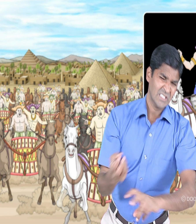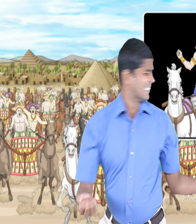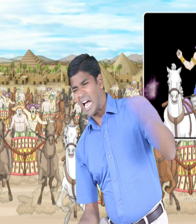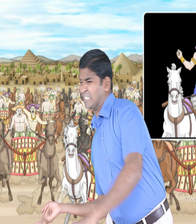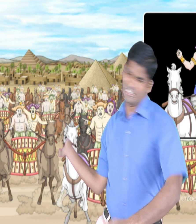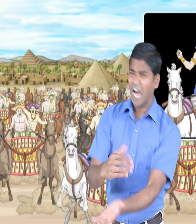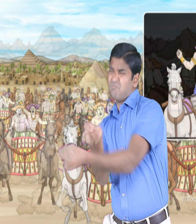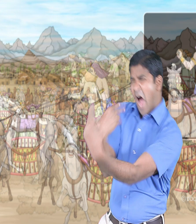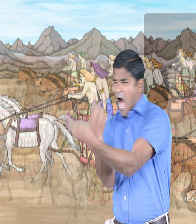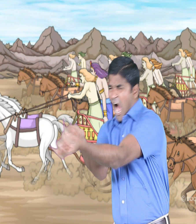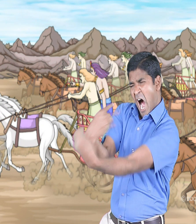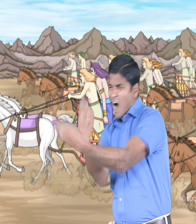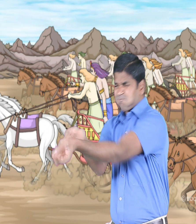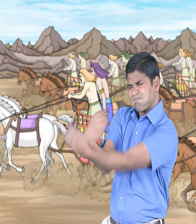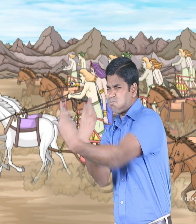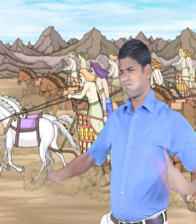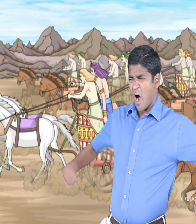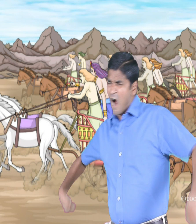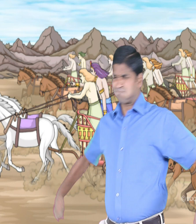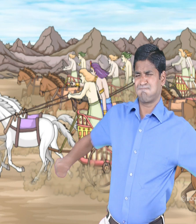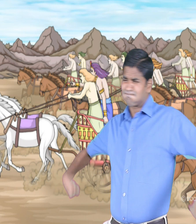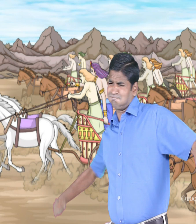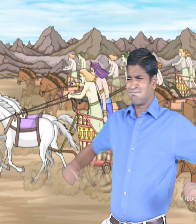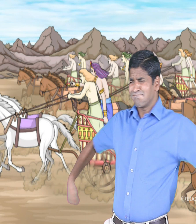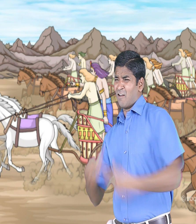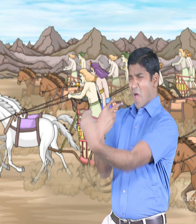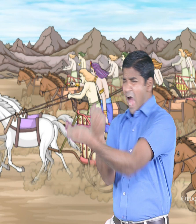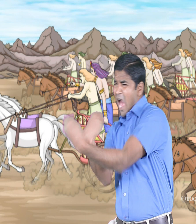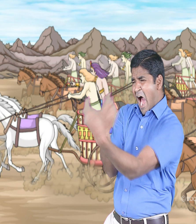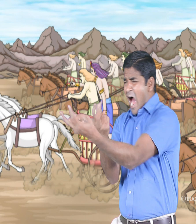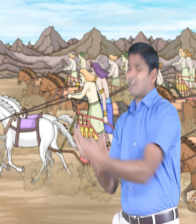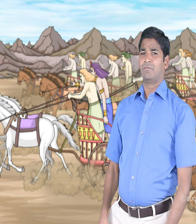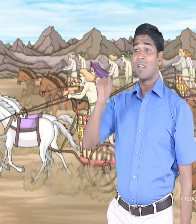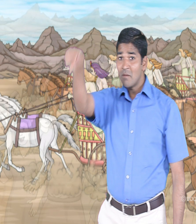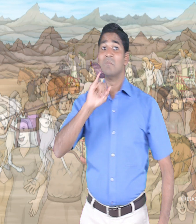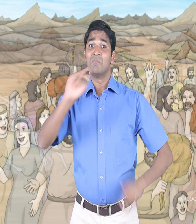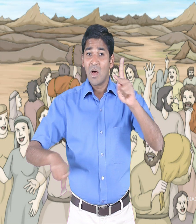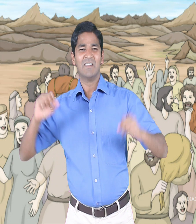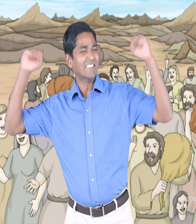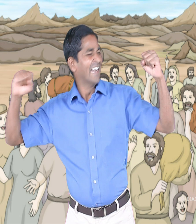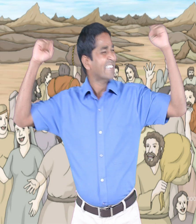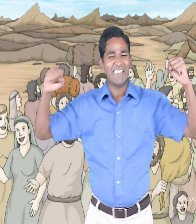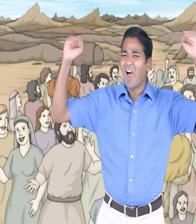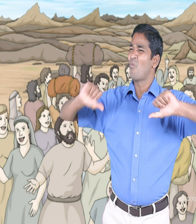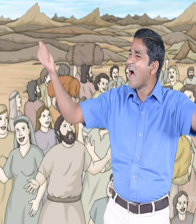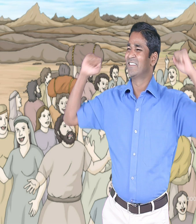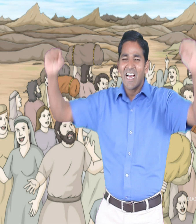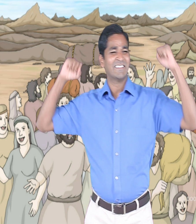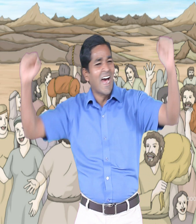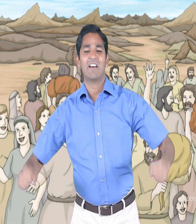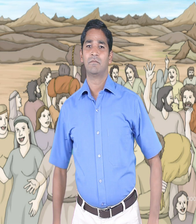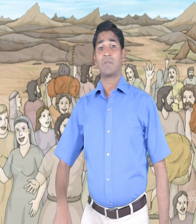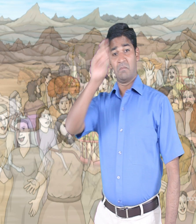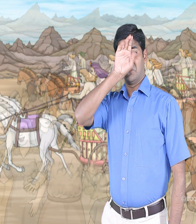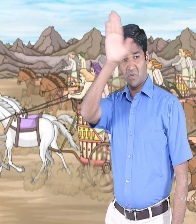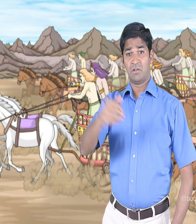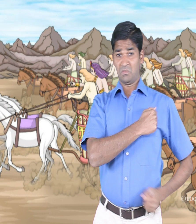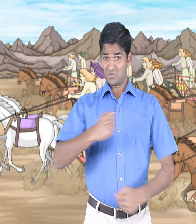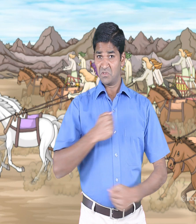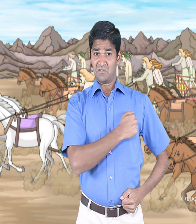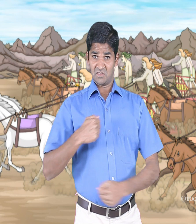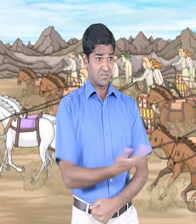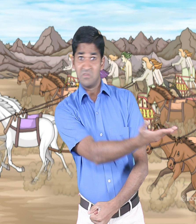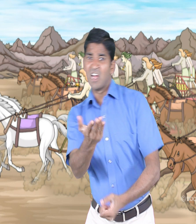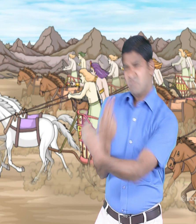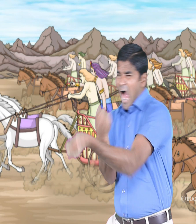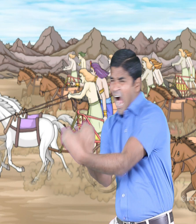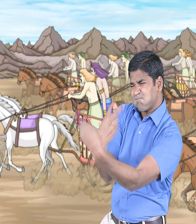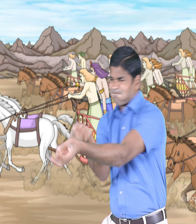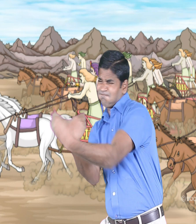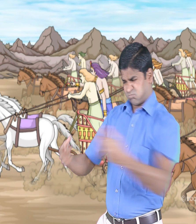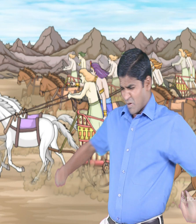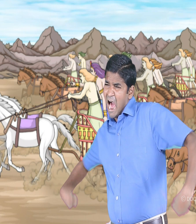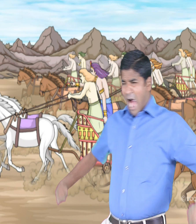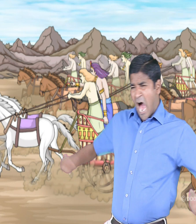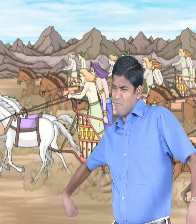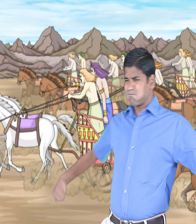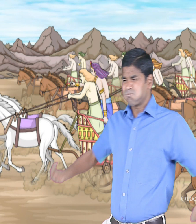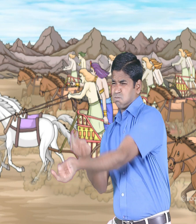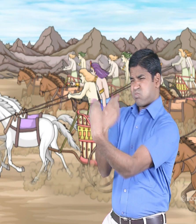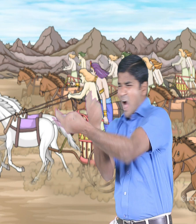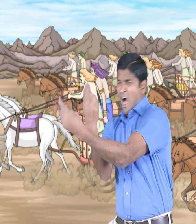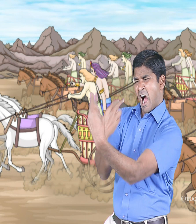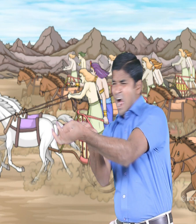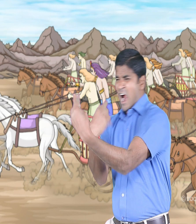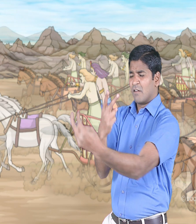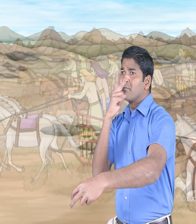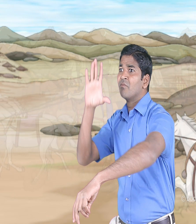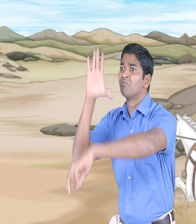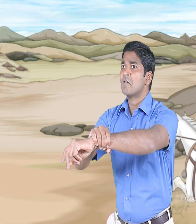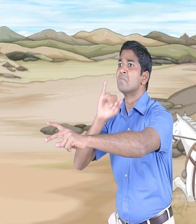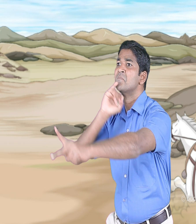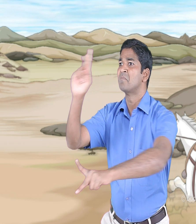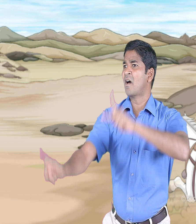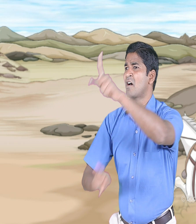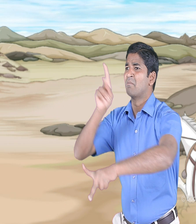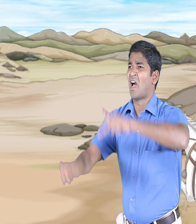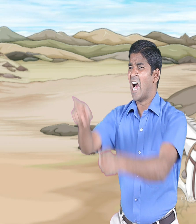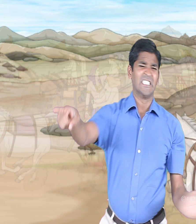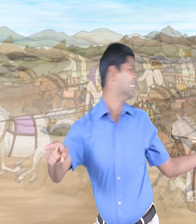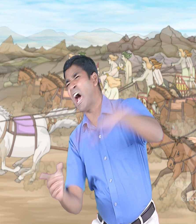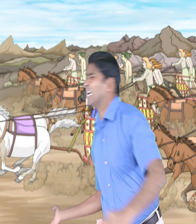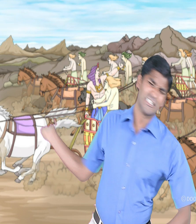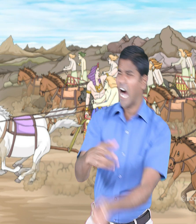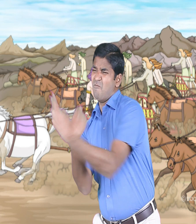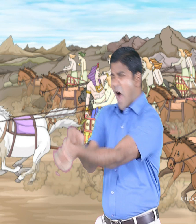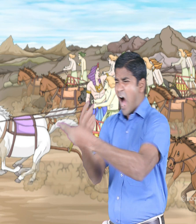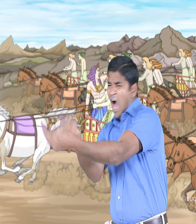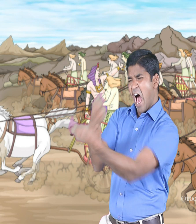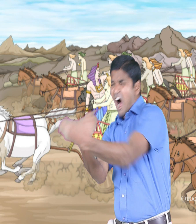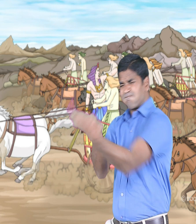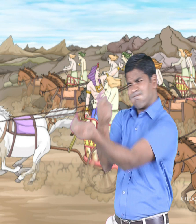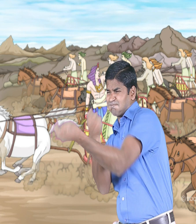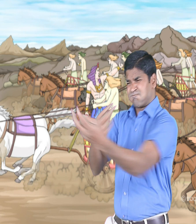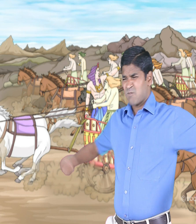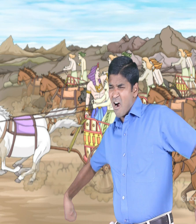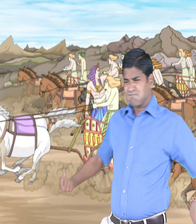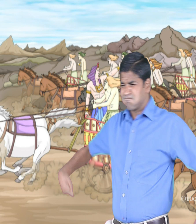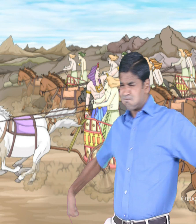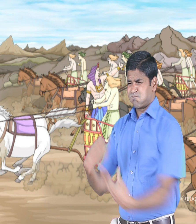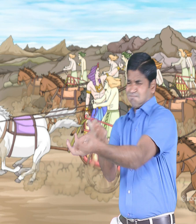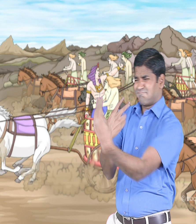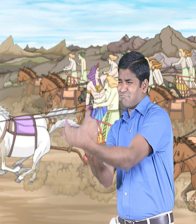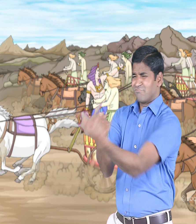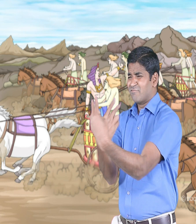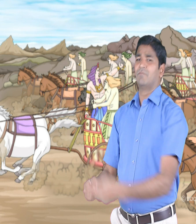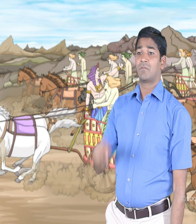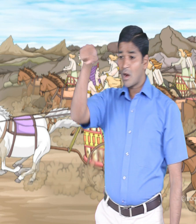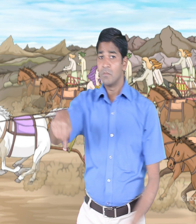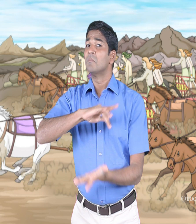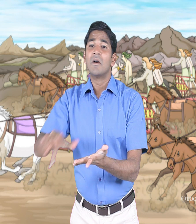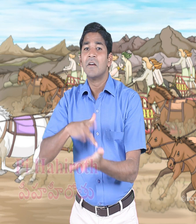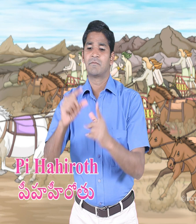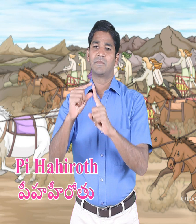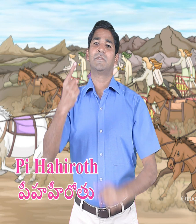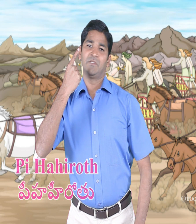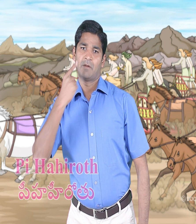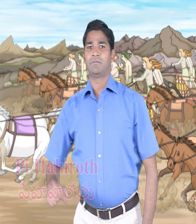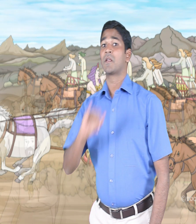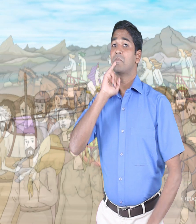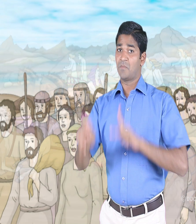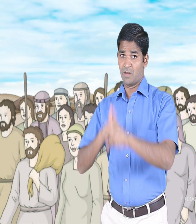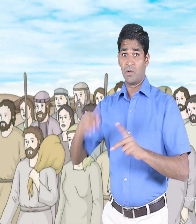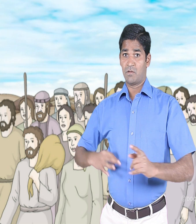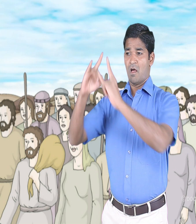The Egyptians—all Pharaoh’s horses and chariots, horsemen and troops—pursued the Israelites and overtook them as they camped by the sea near Pi-hahiroth, opposite Baal-zephon.